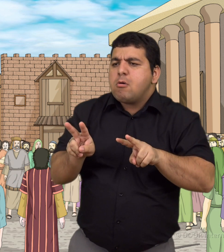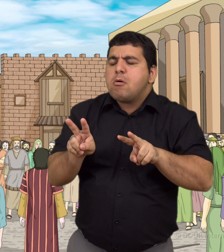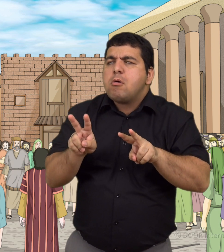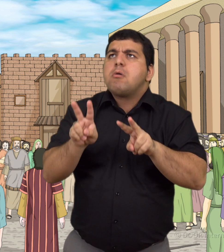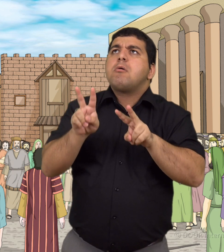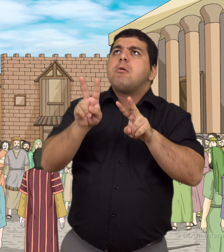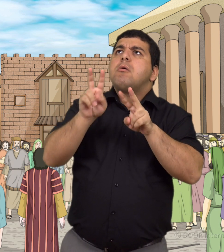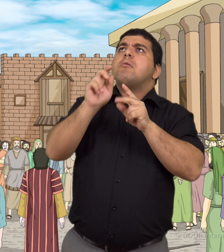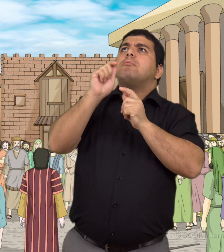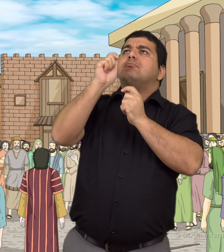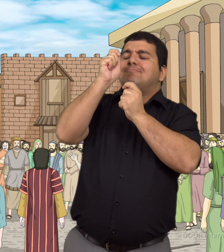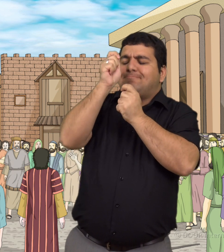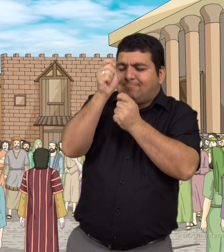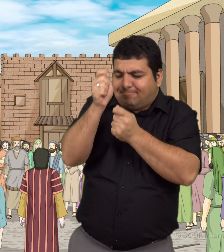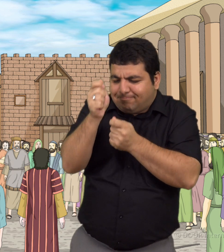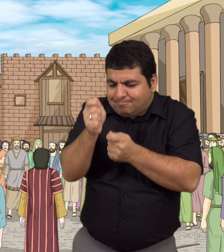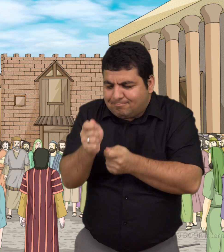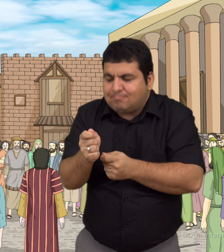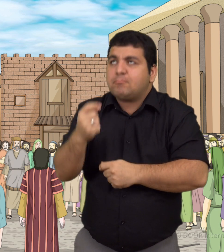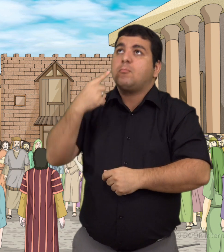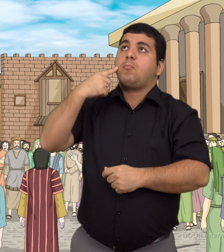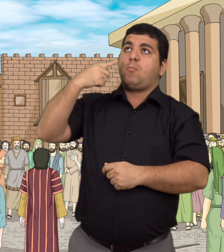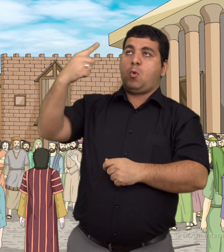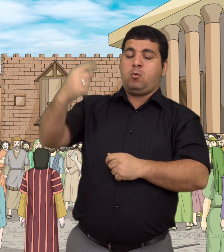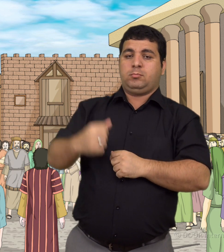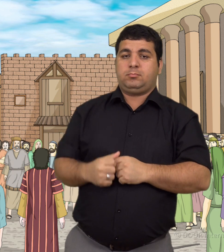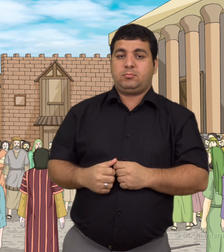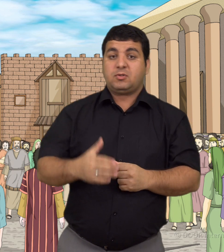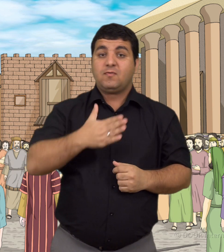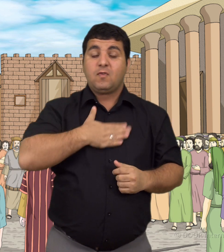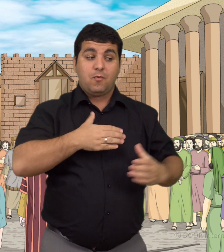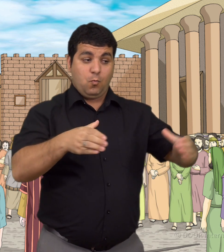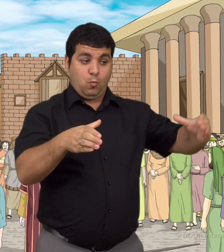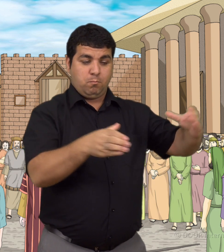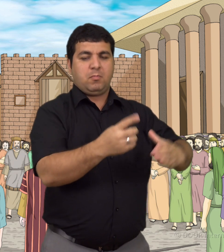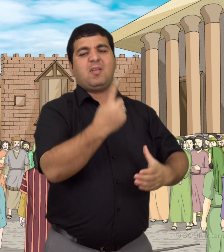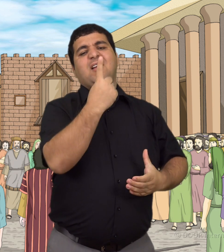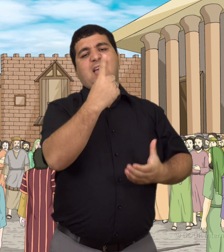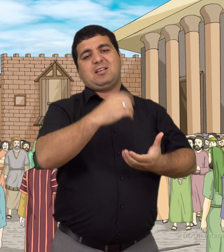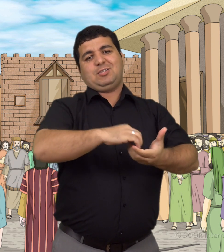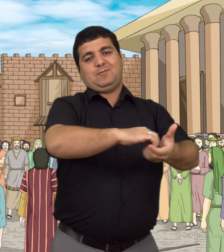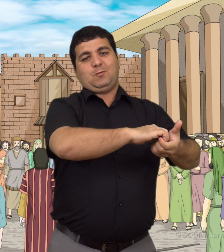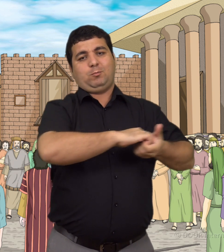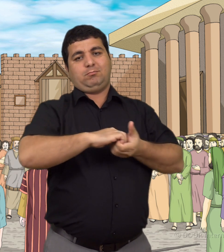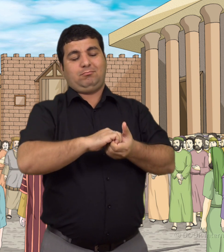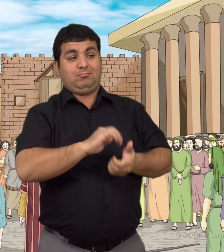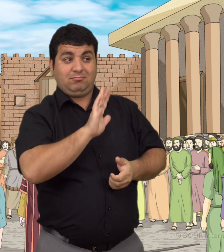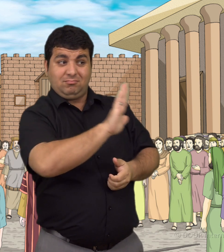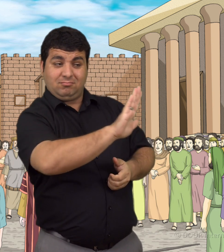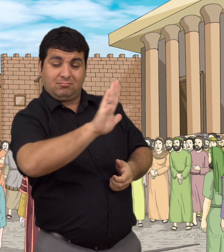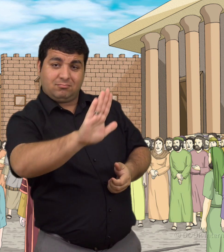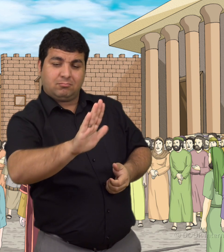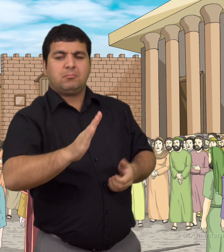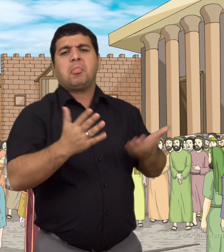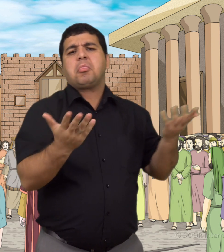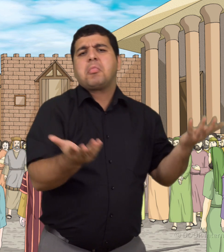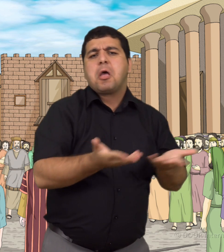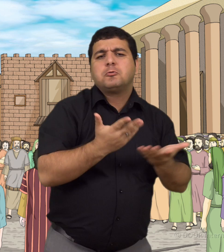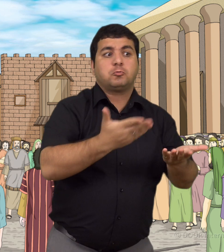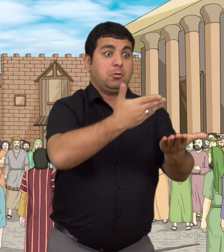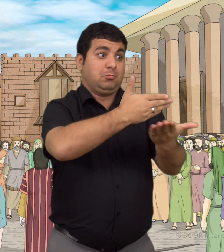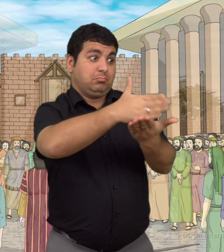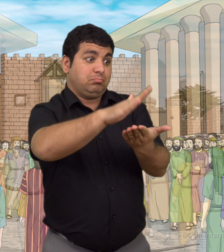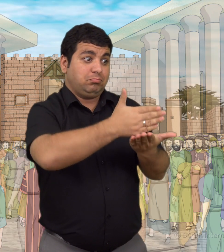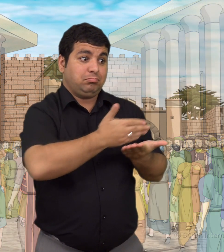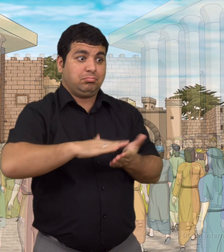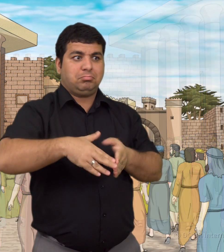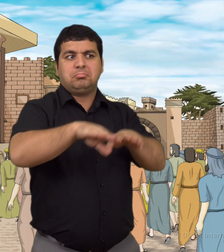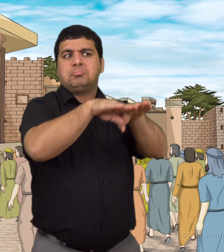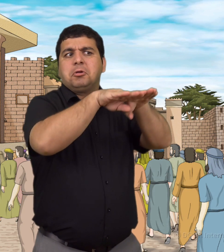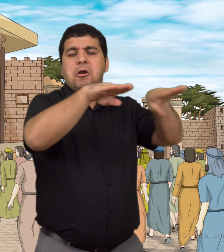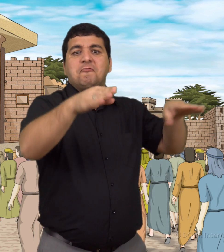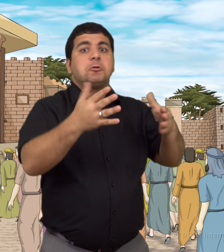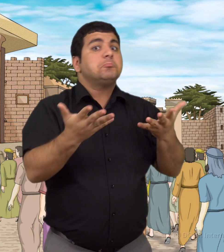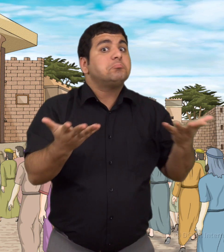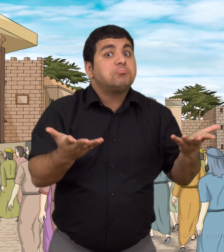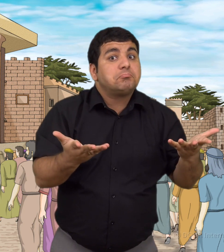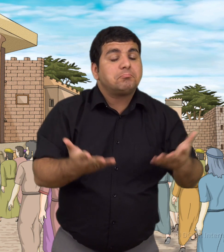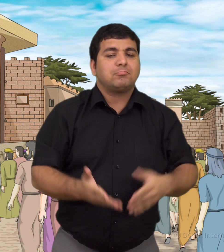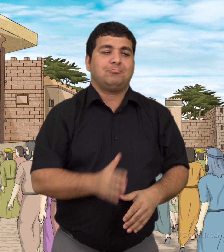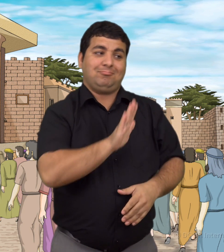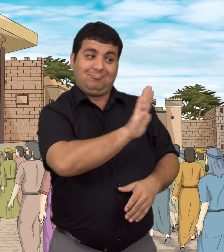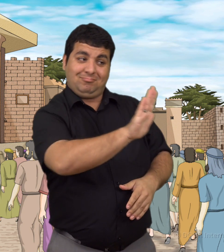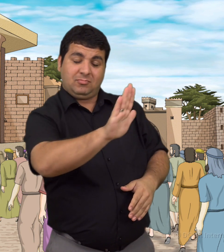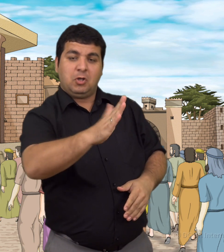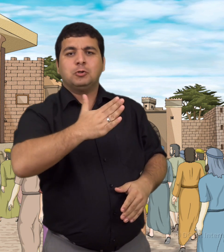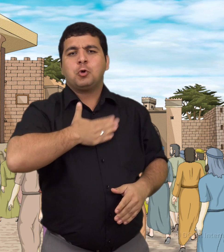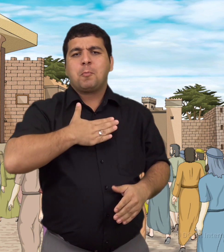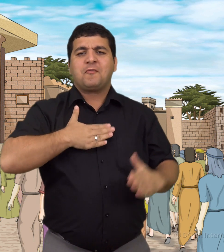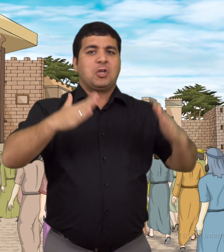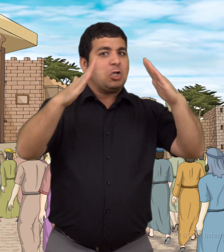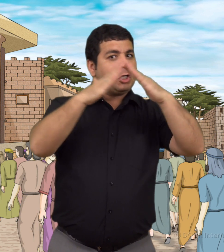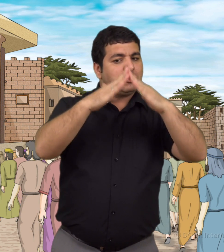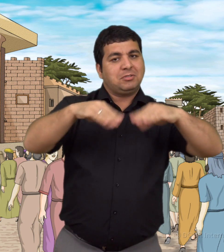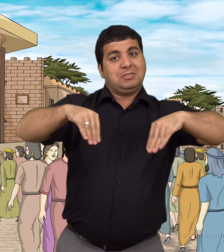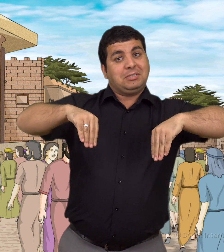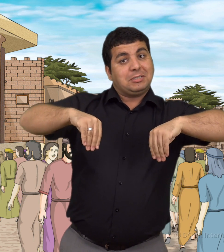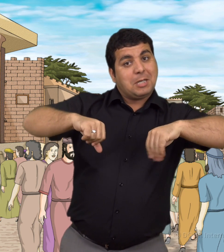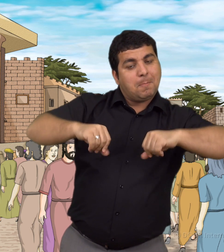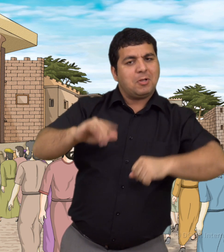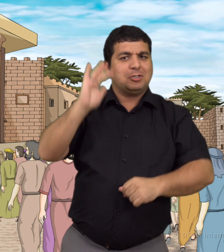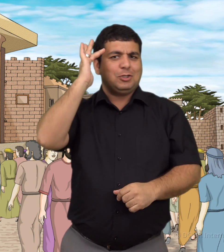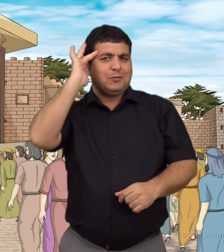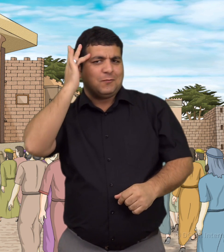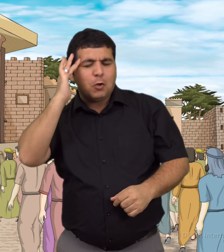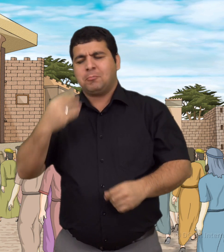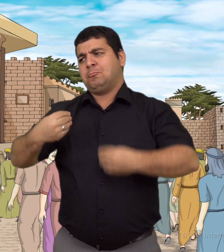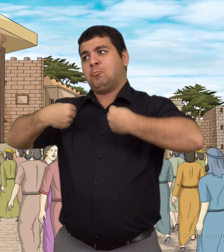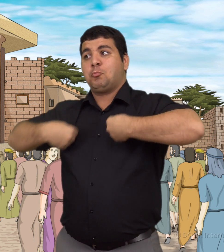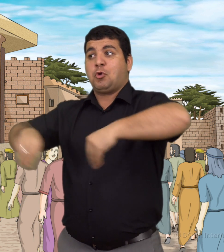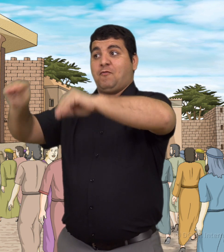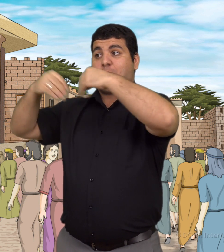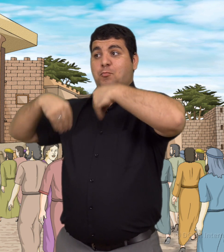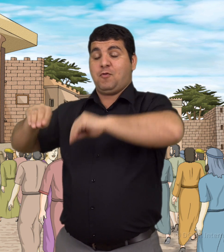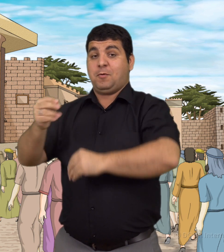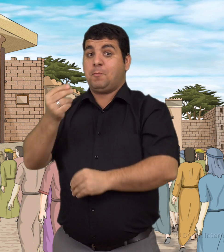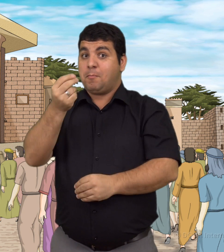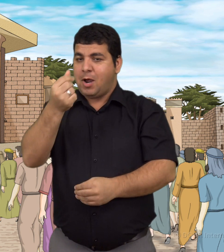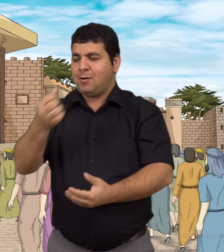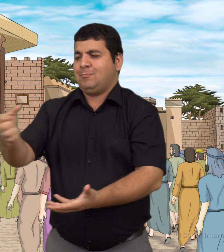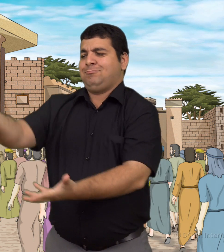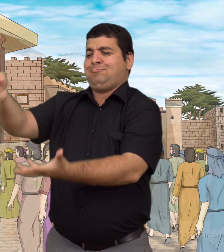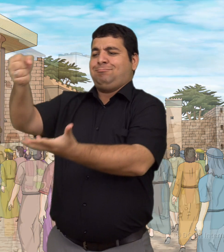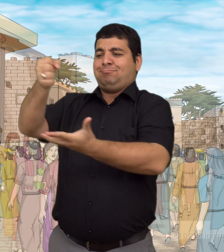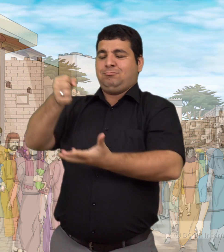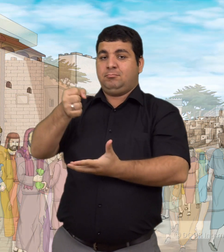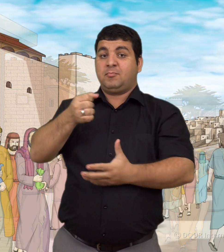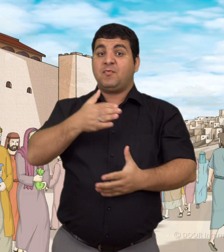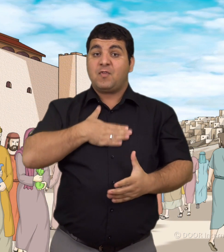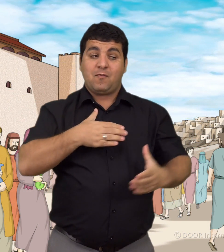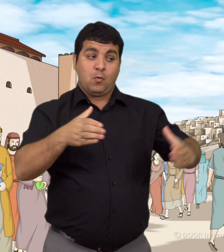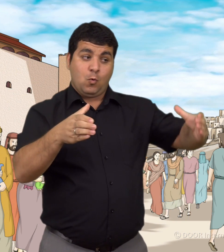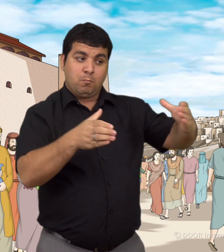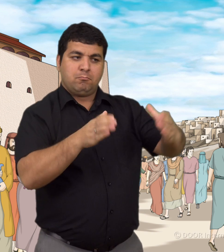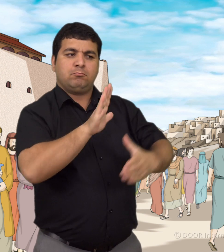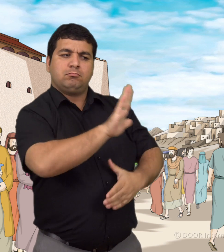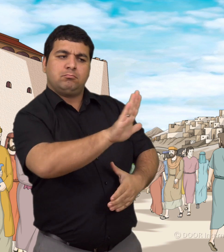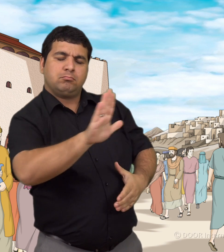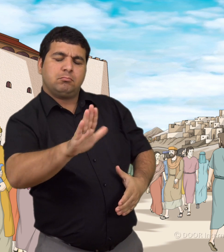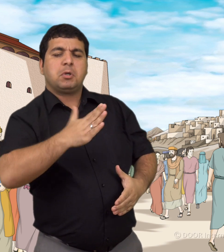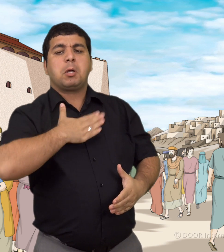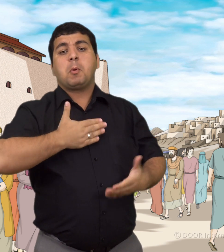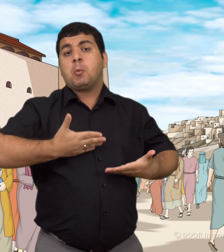All the believers were together and had everything in common.